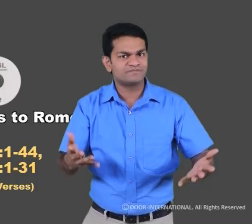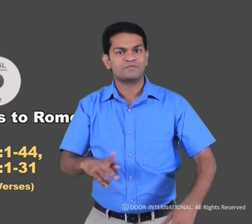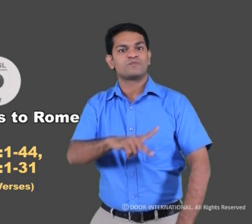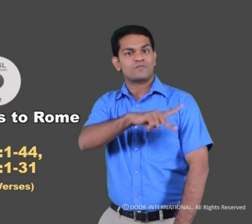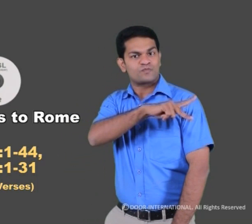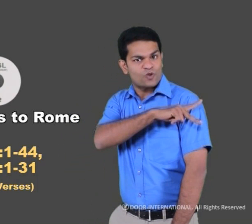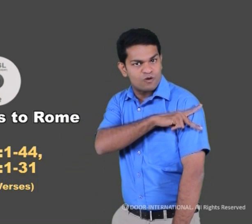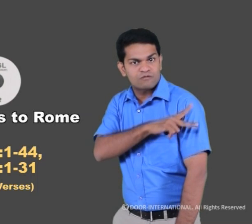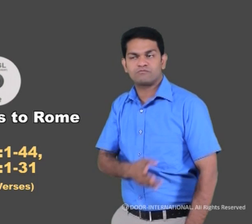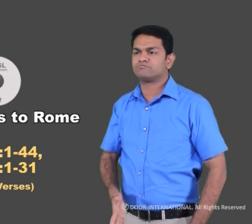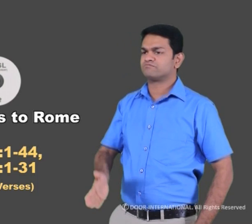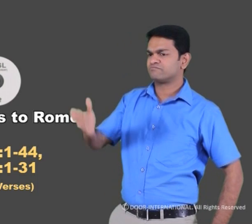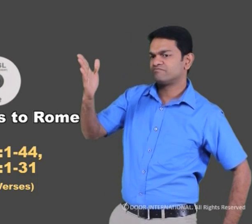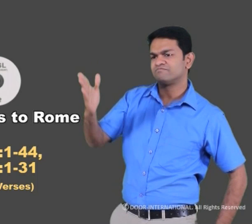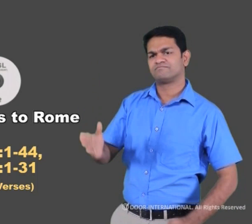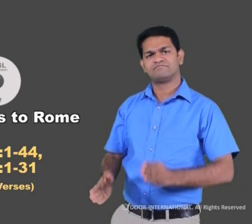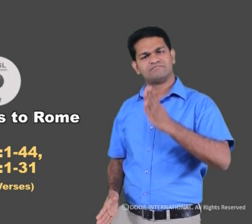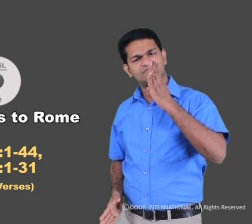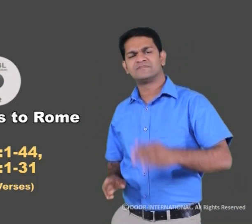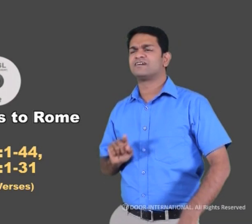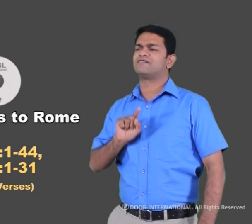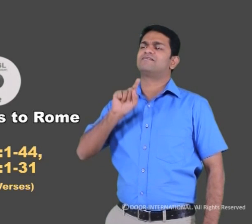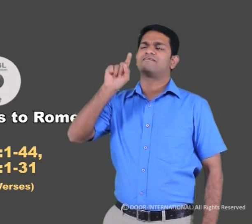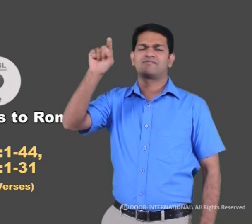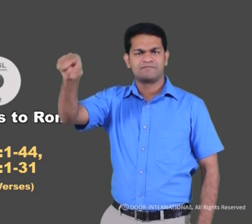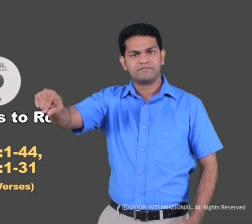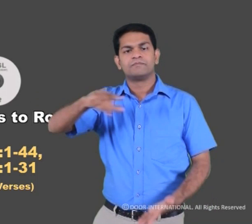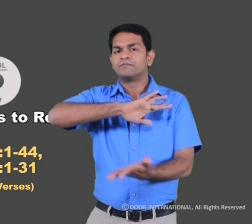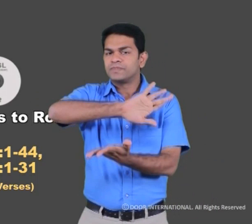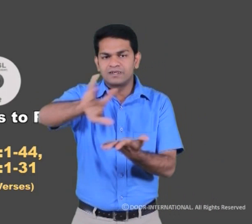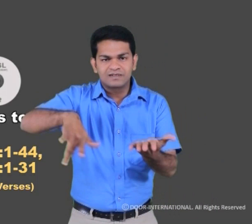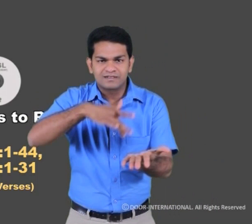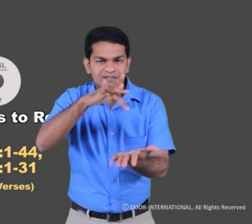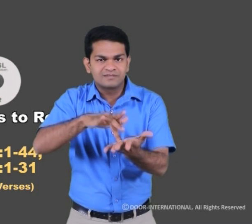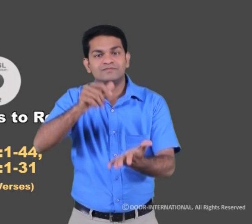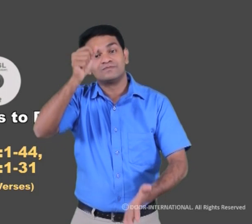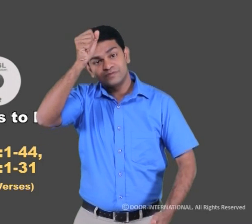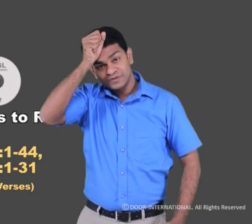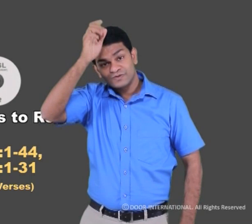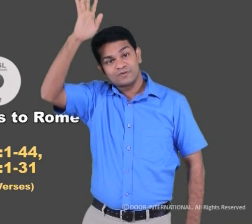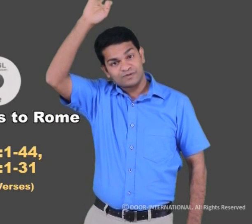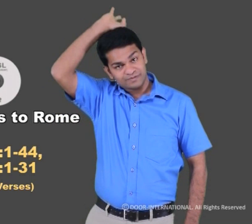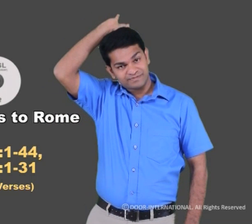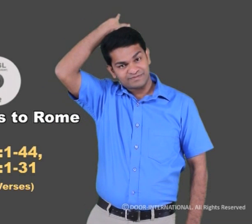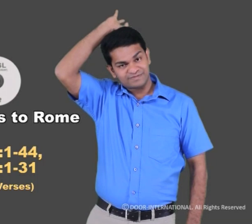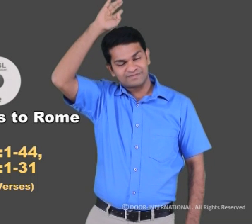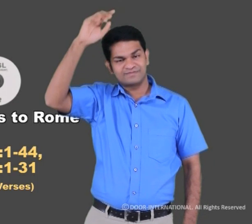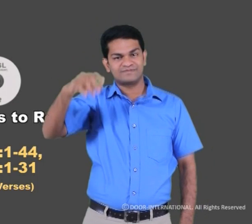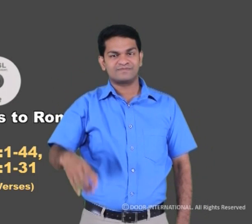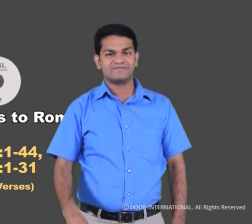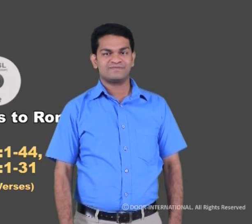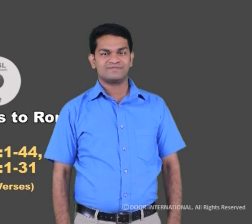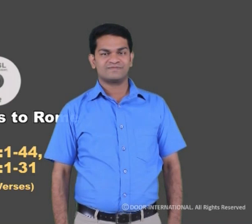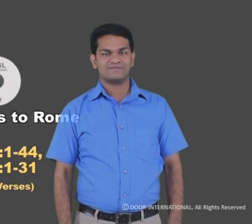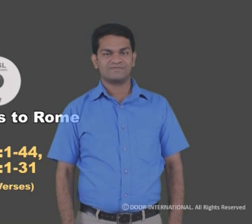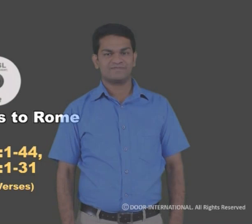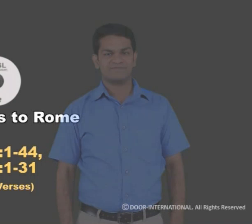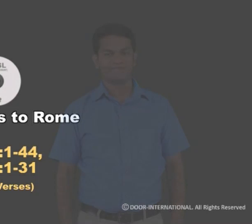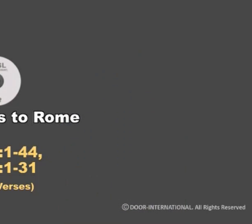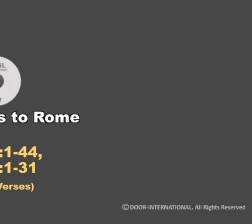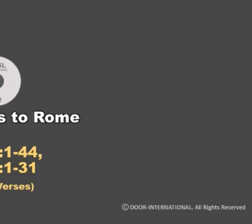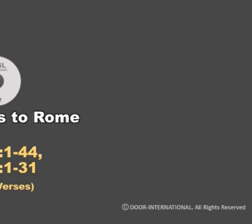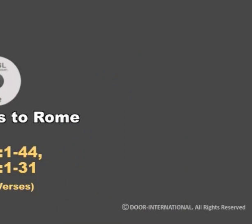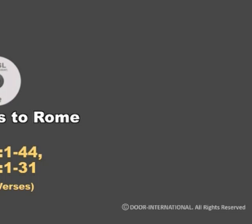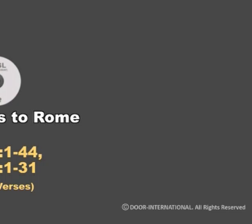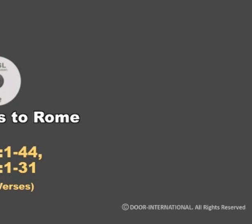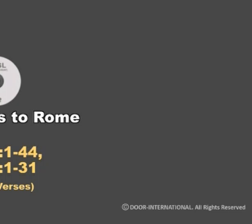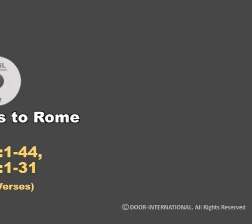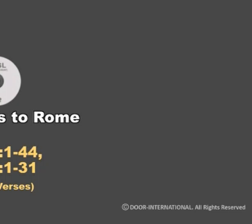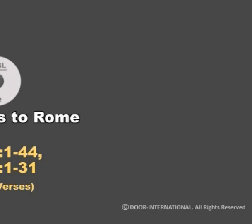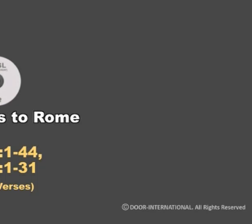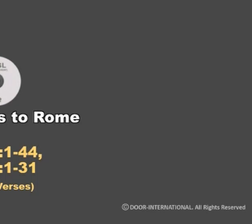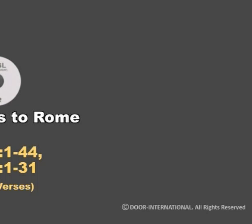Paul travels to Rome